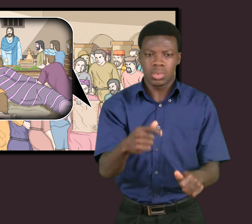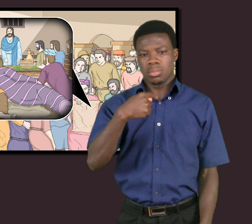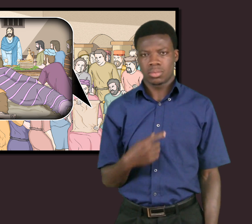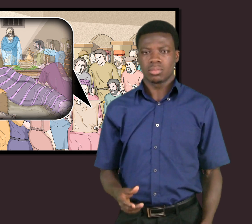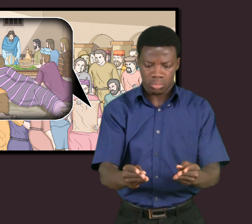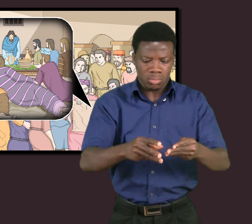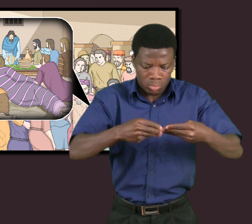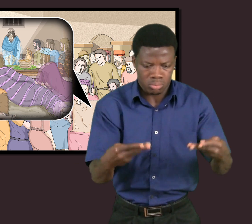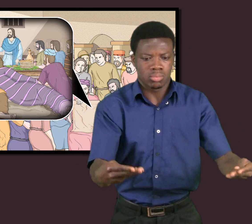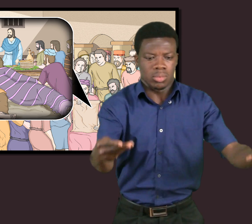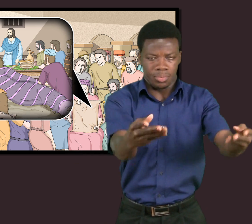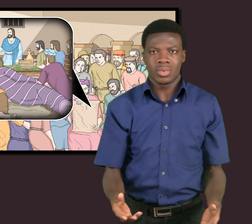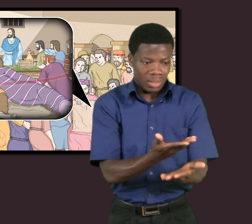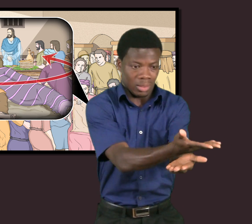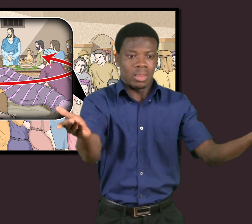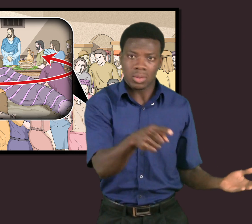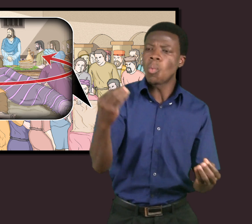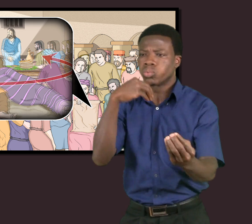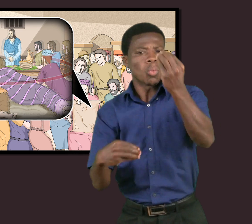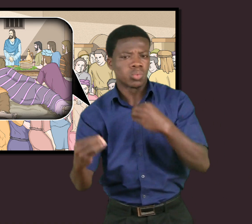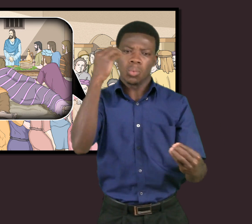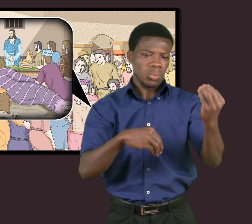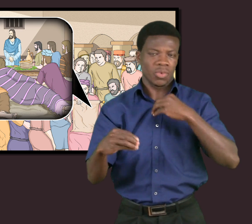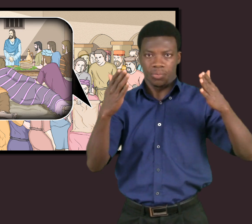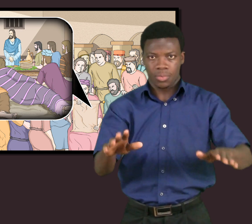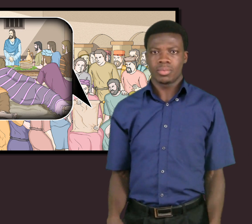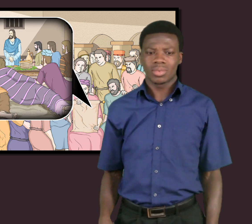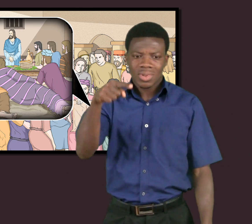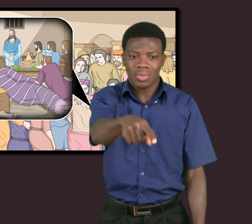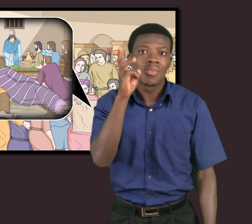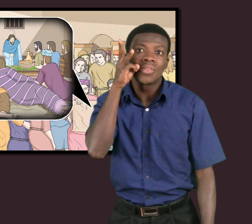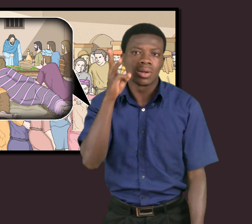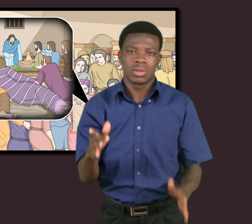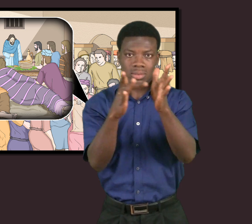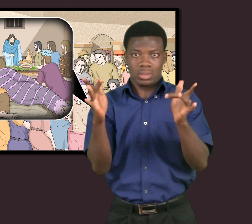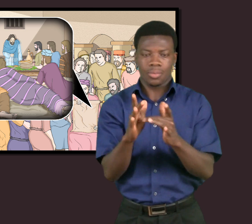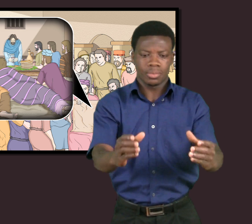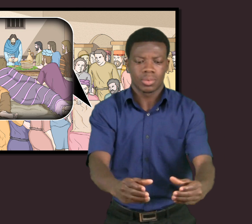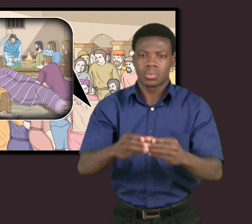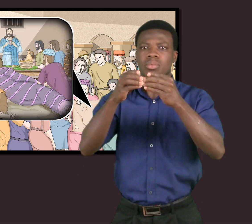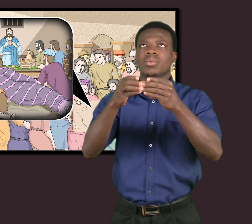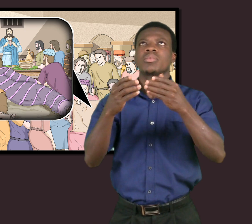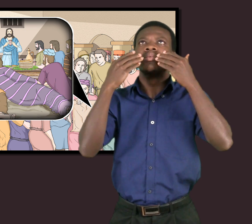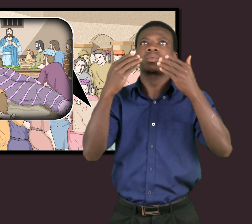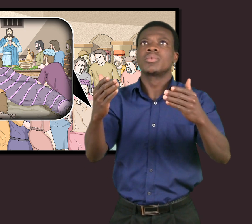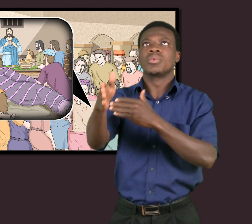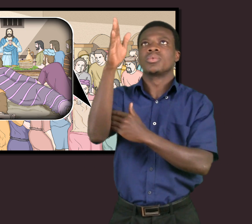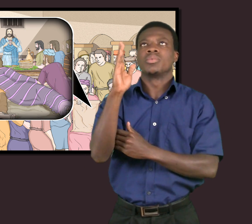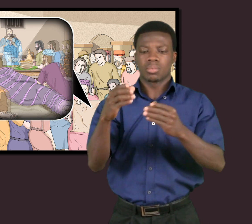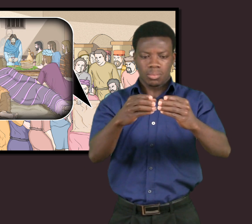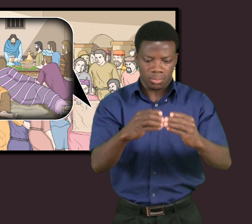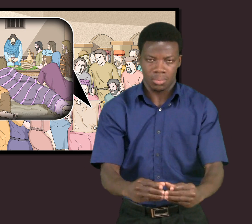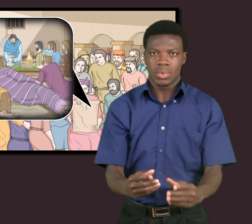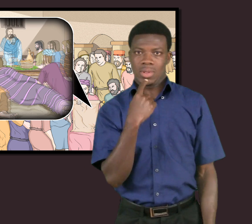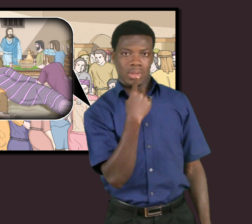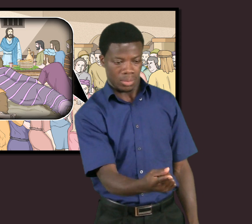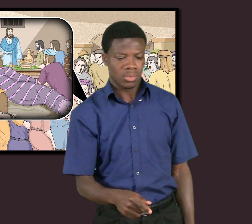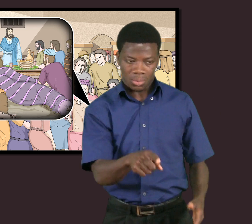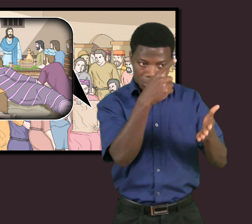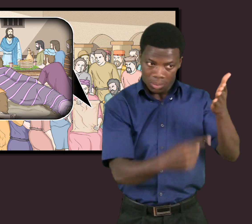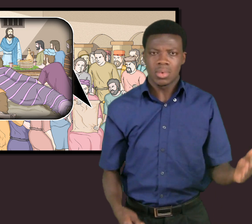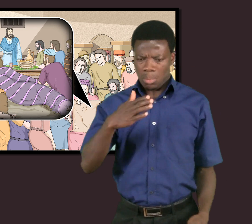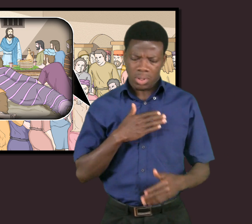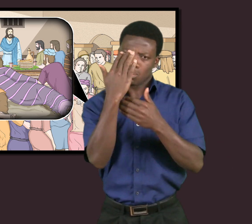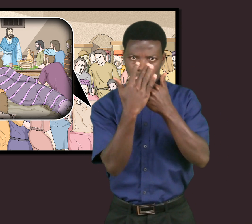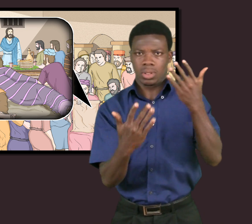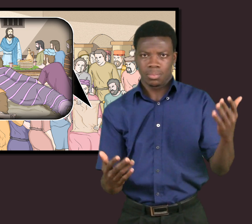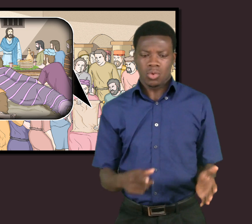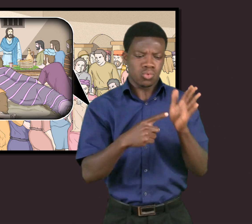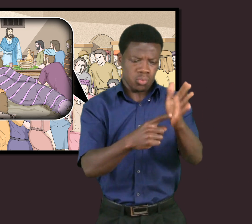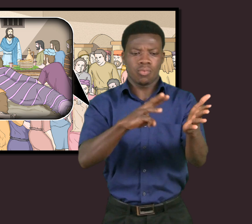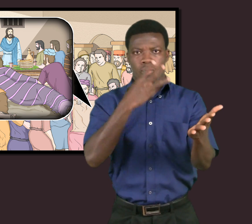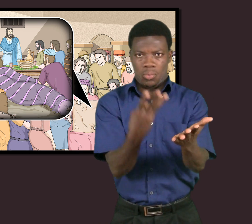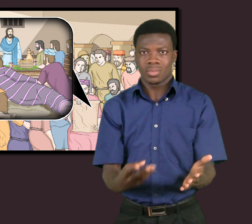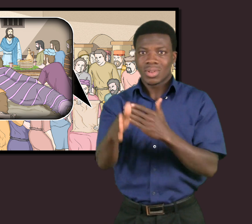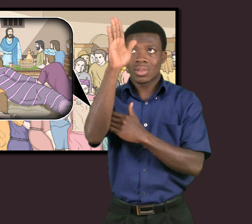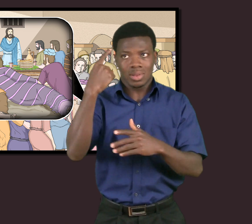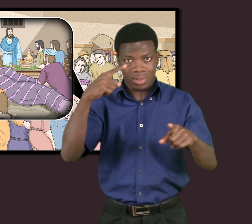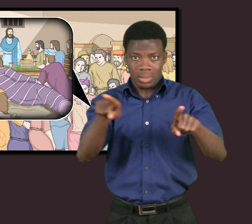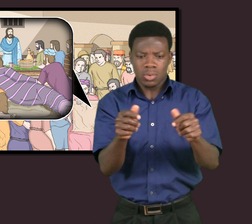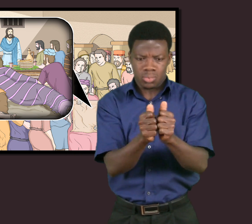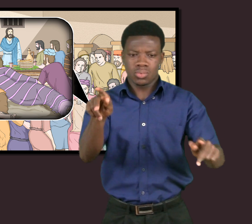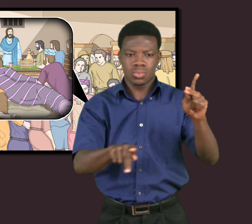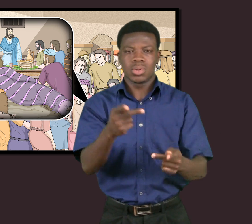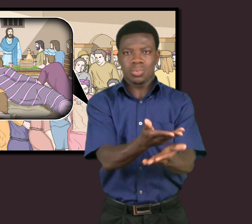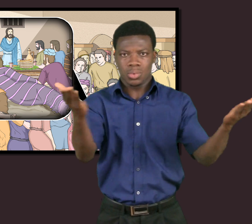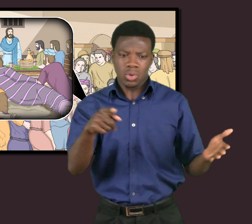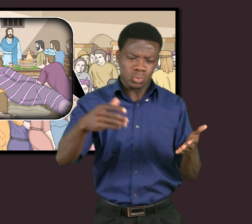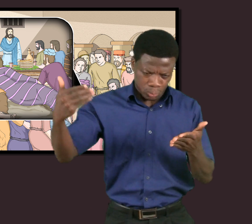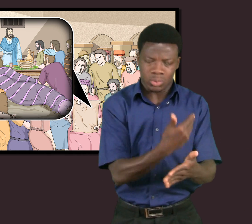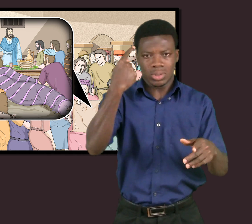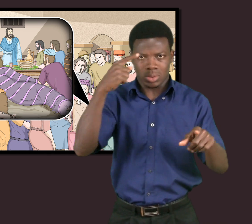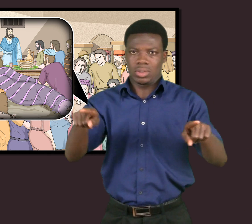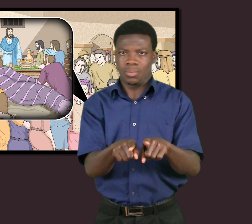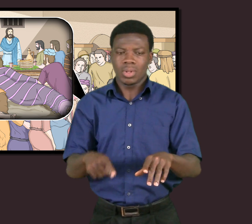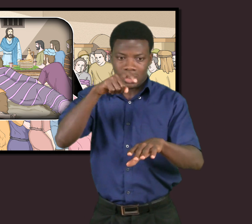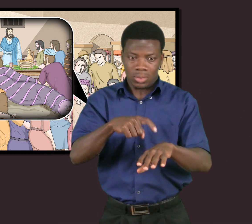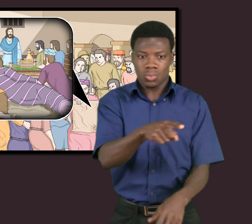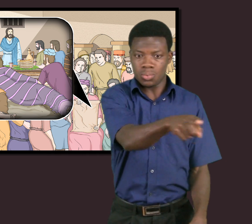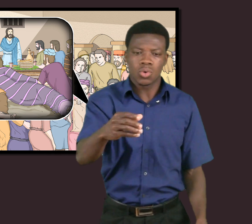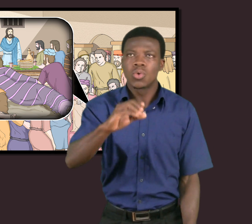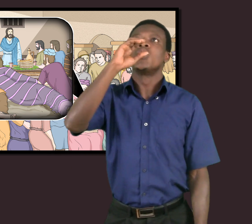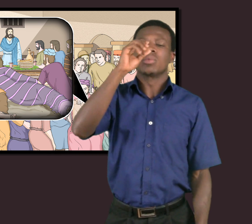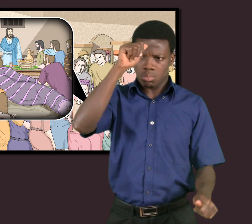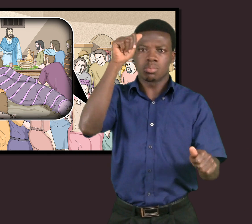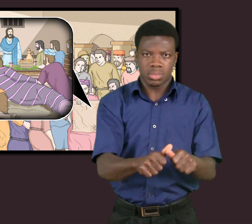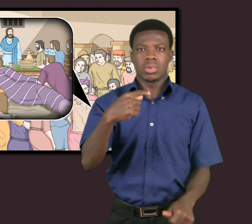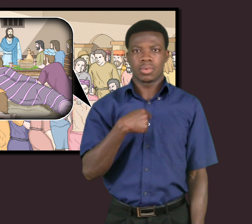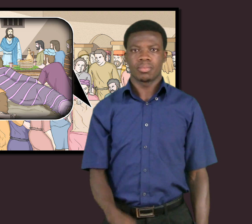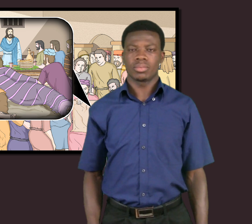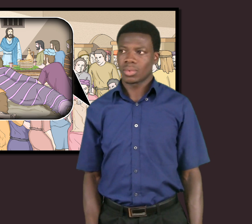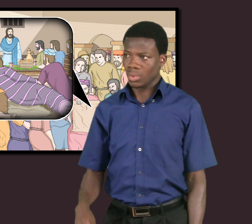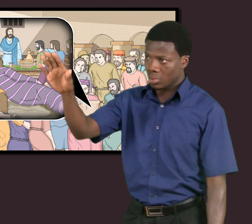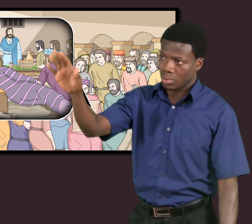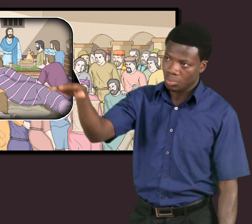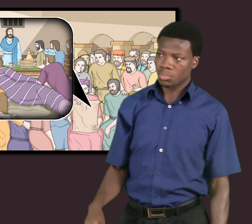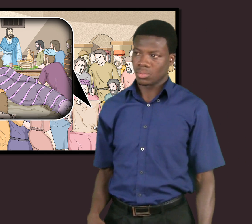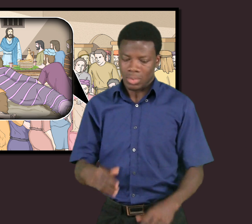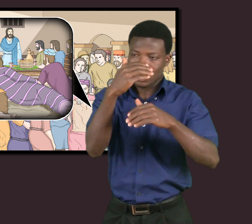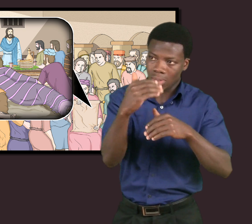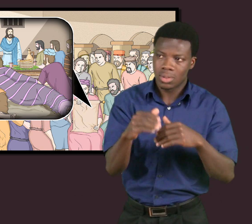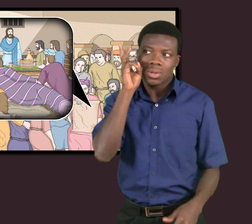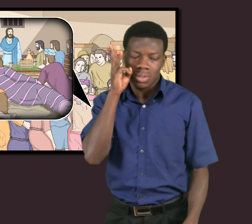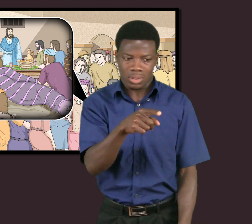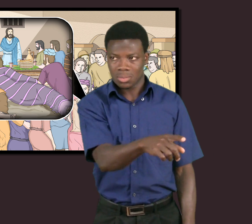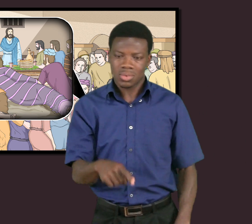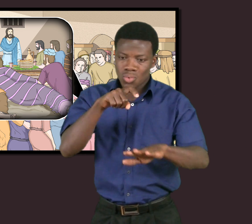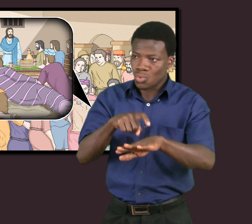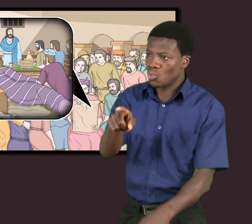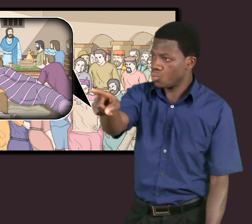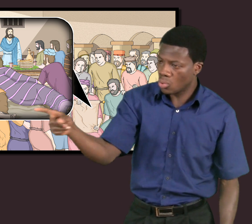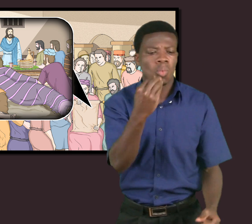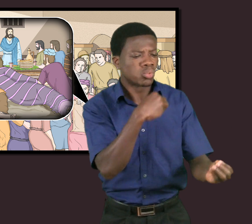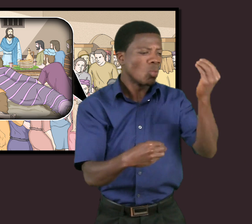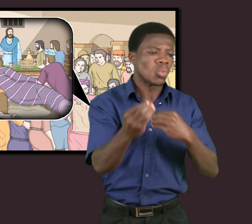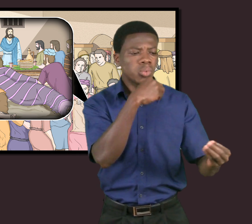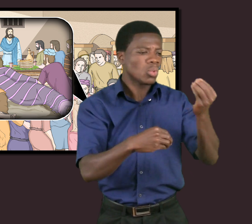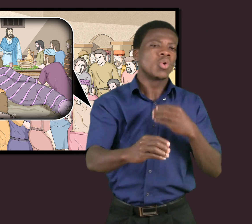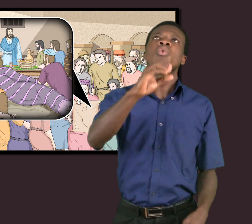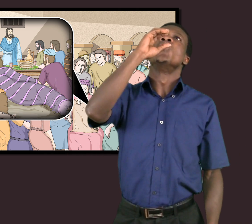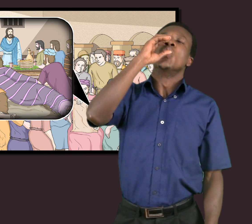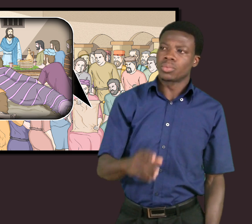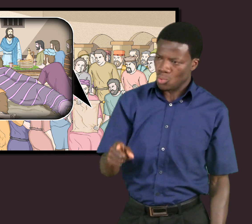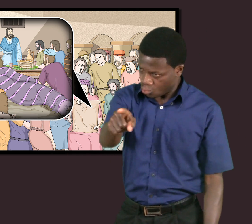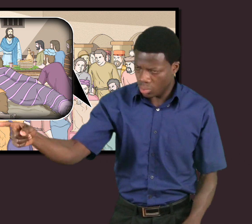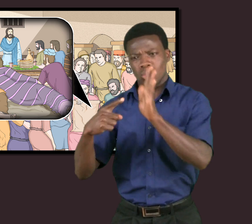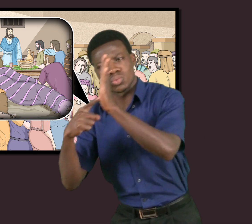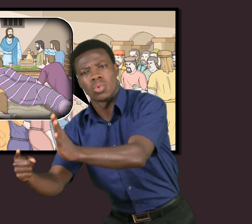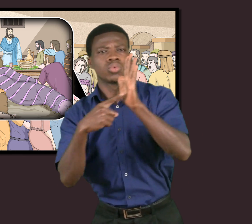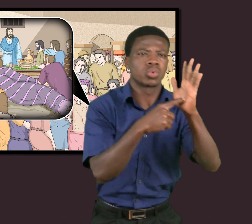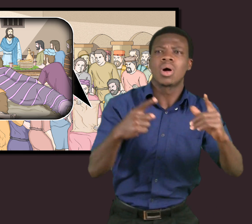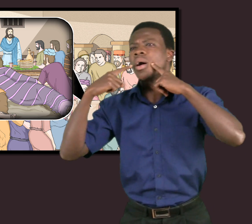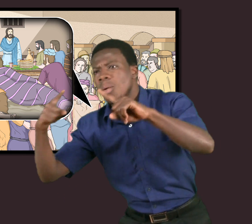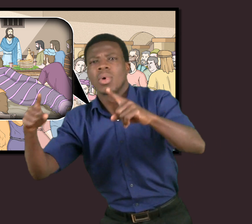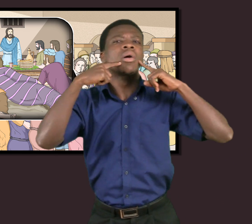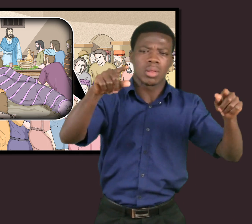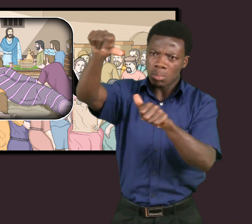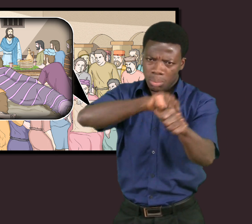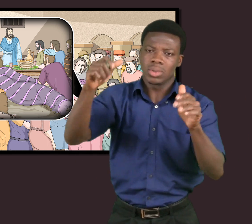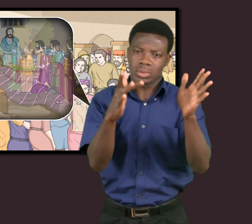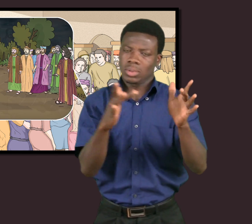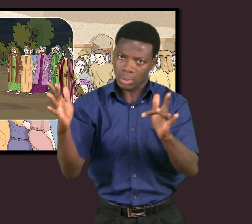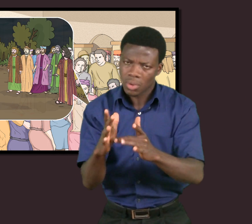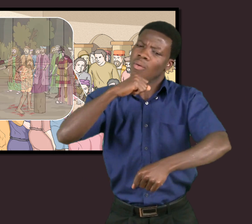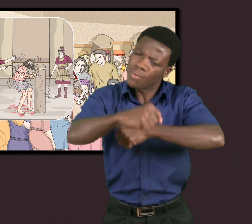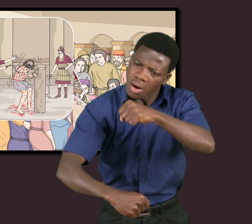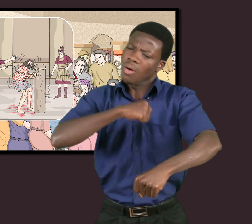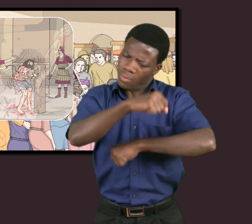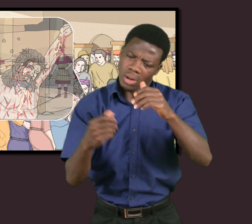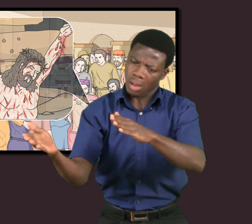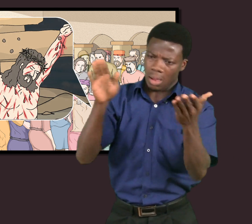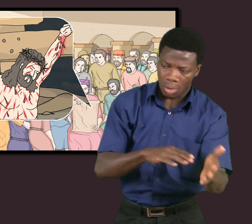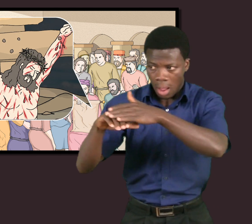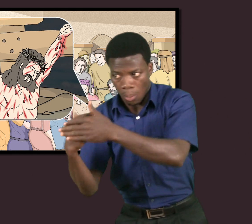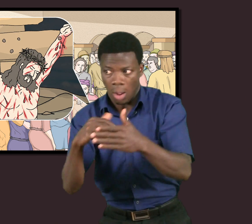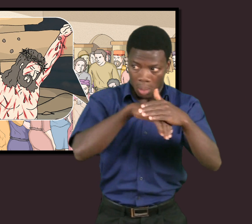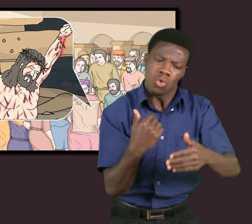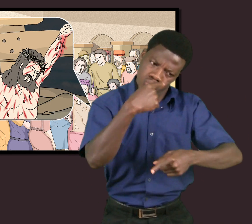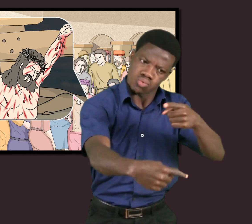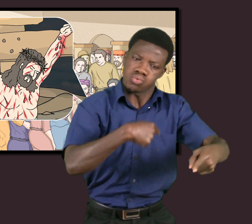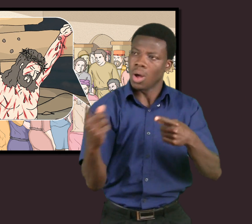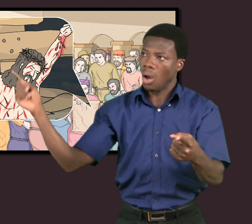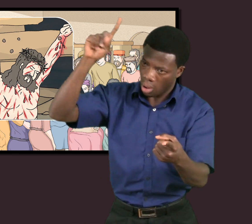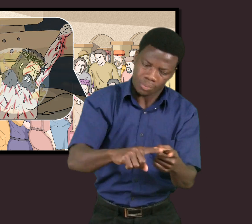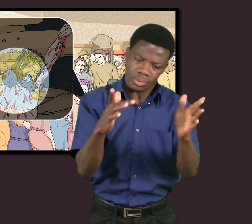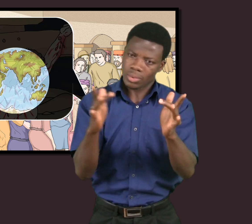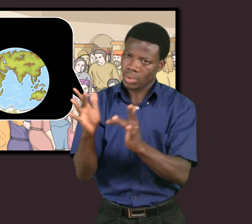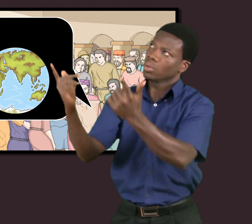do this in remembrance of Me.” In the same way, after supper He took the cup, saying, “This cup is the new covenant in My blood; do this, as often as you drink it, in remembrance of Me.”